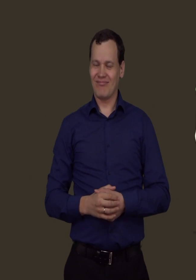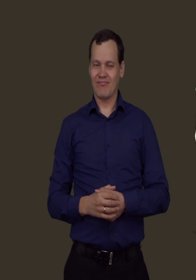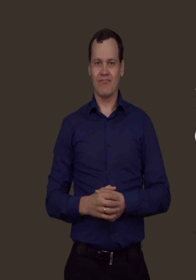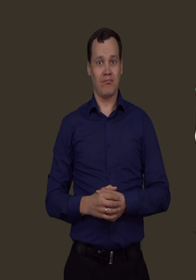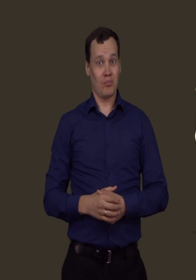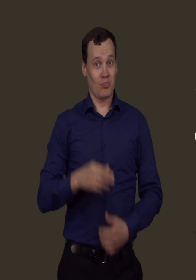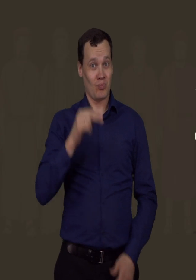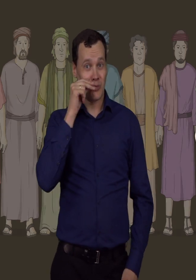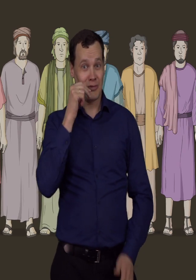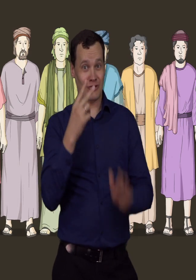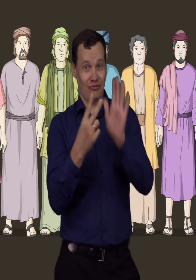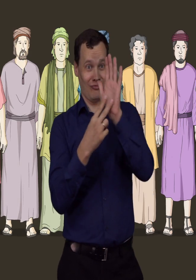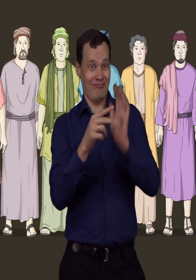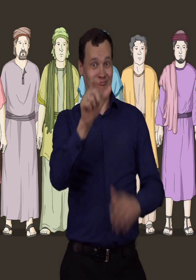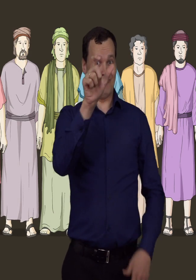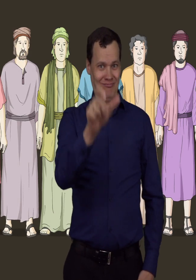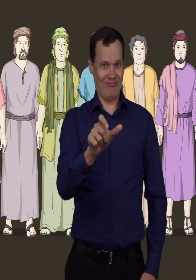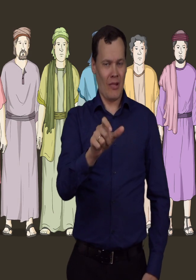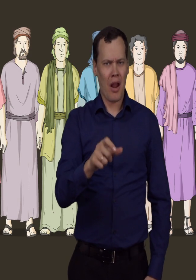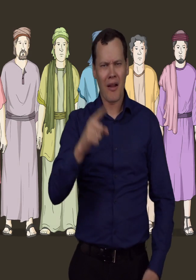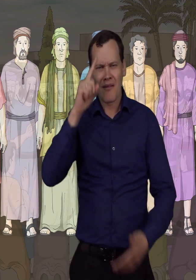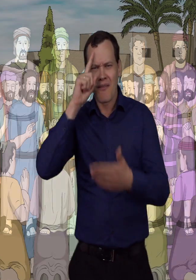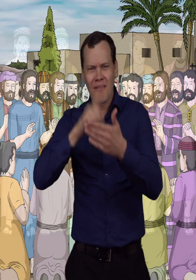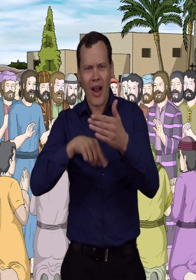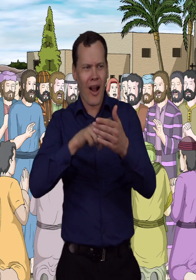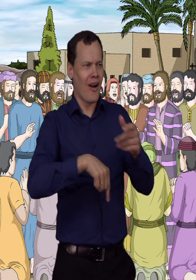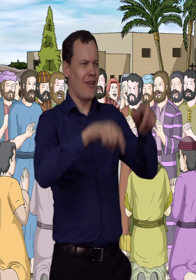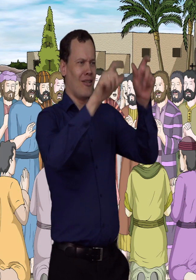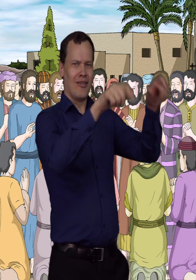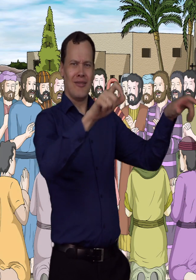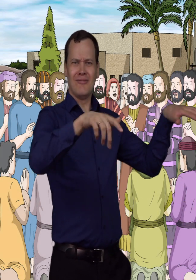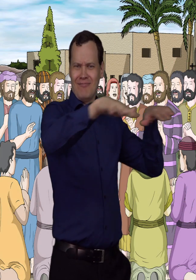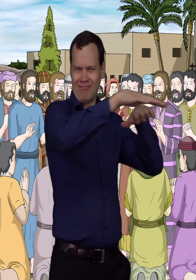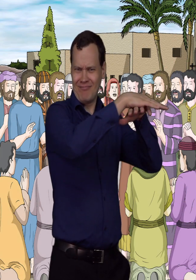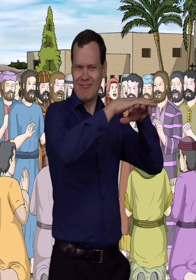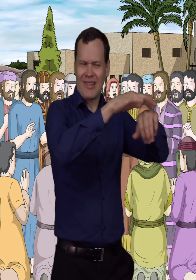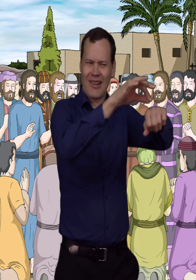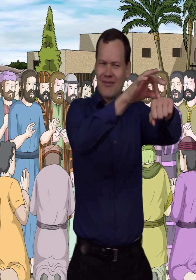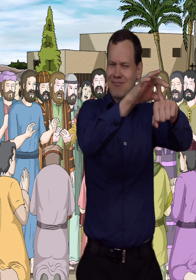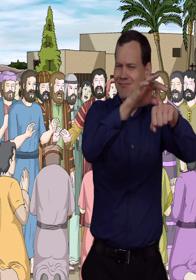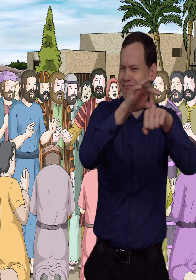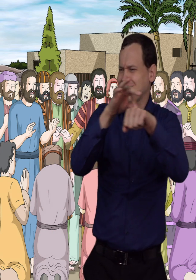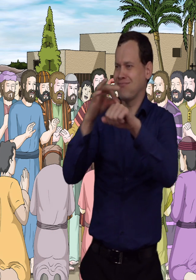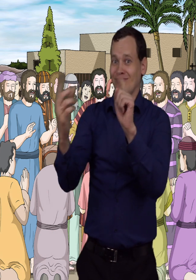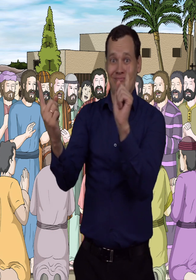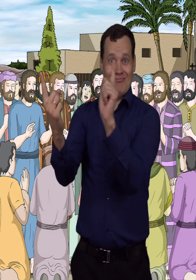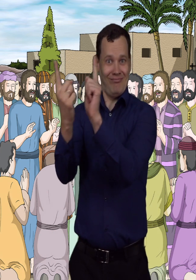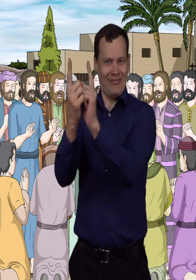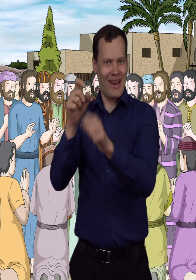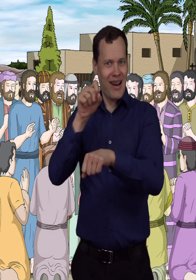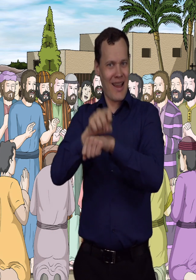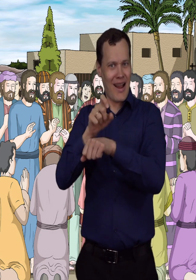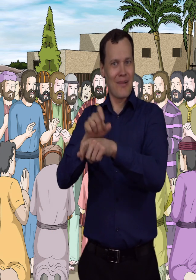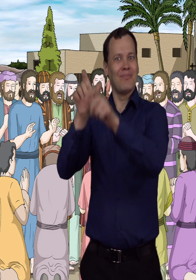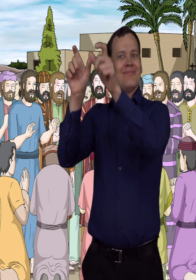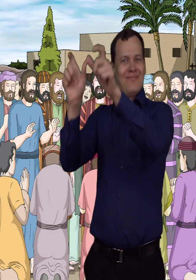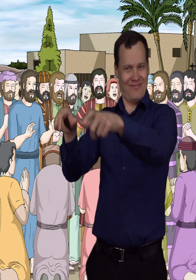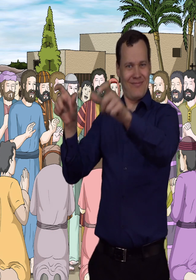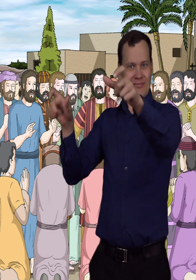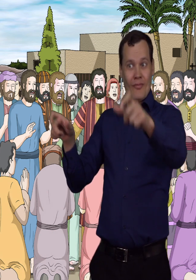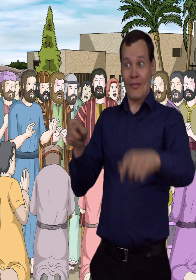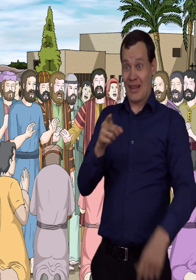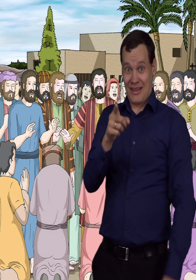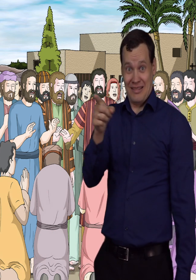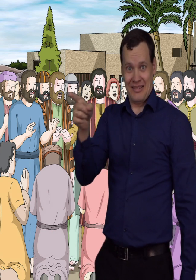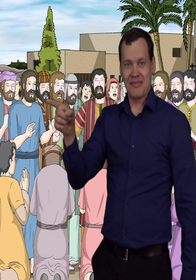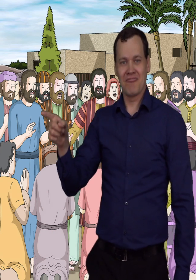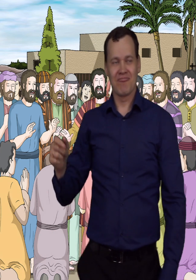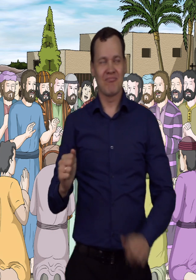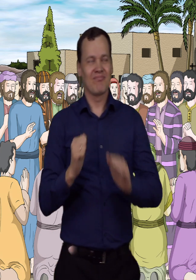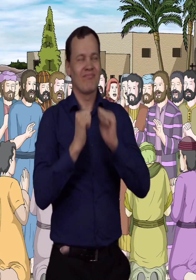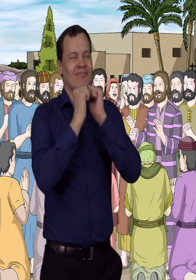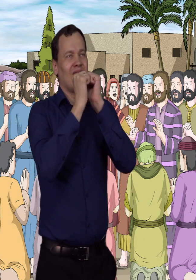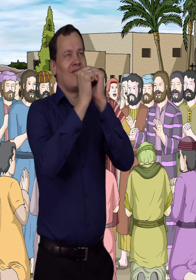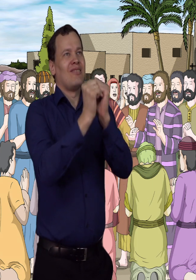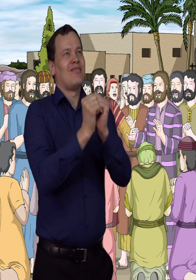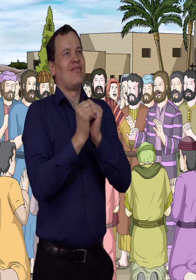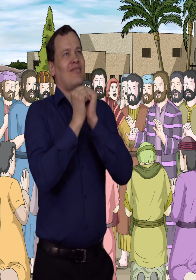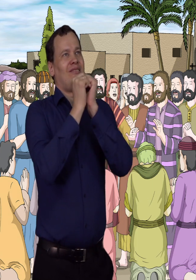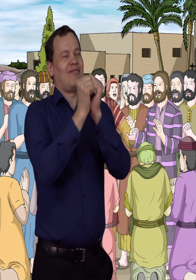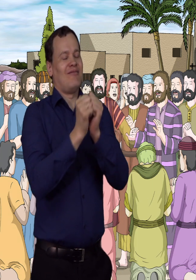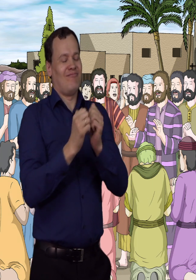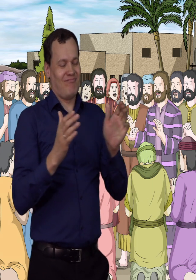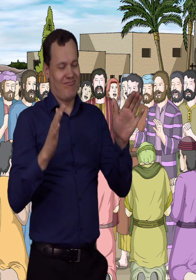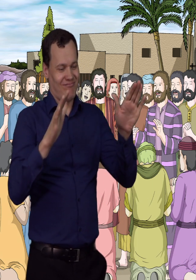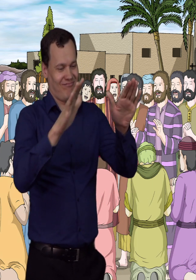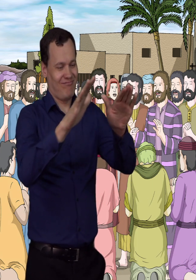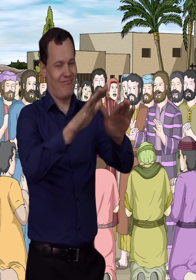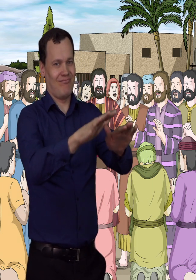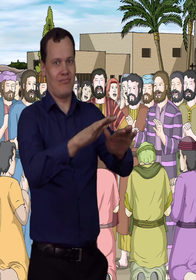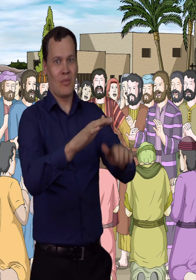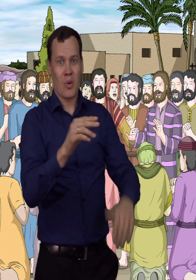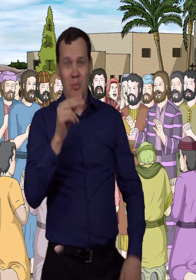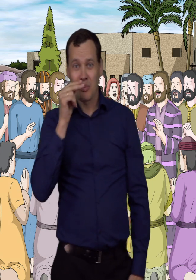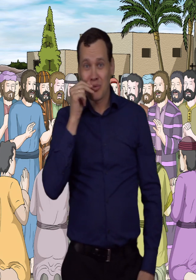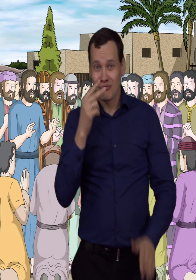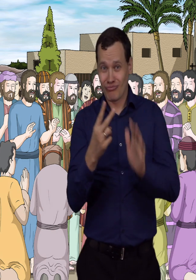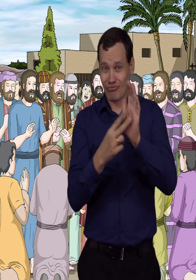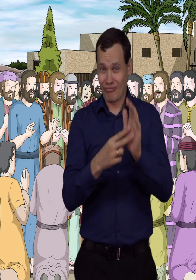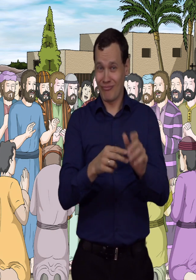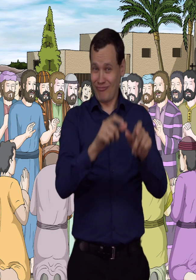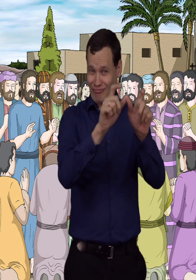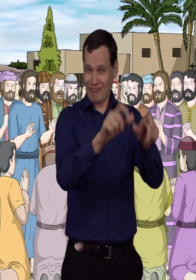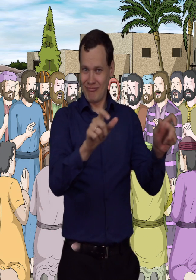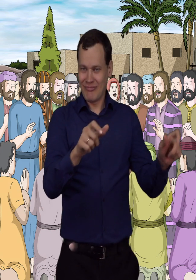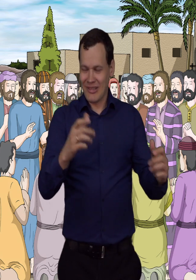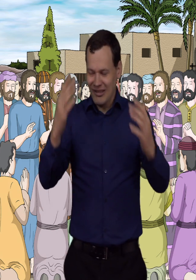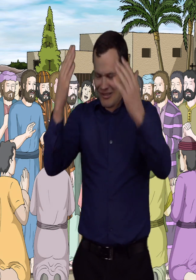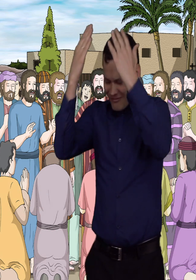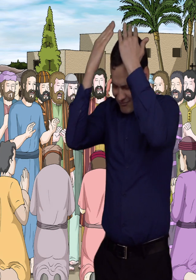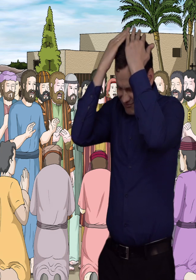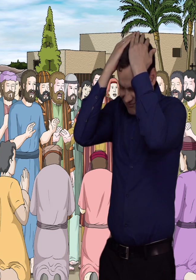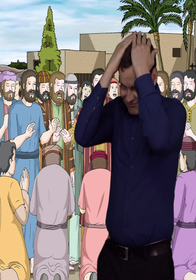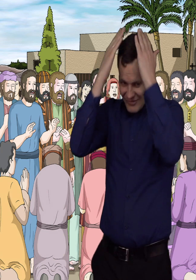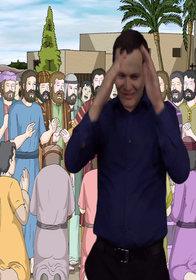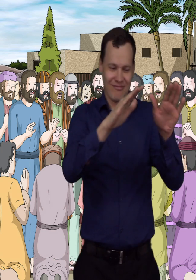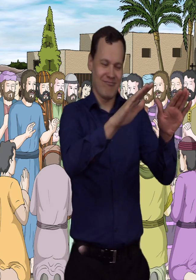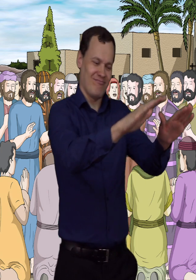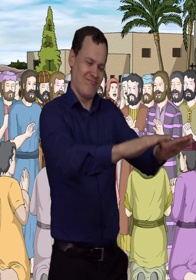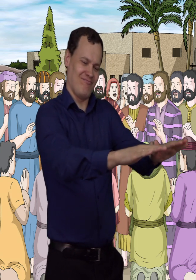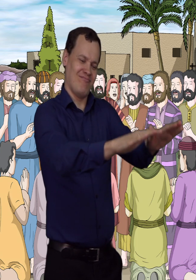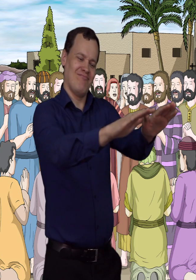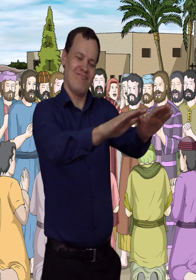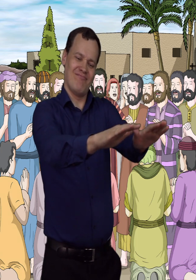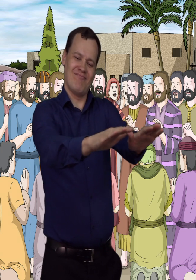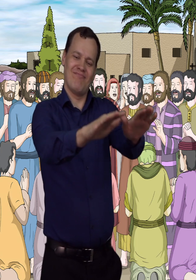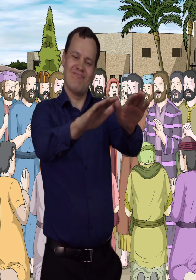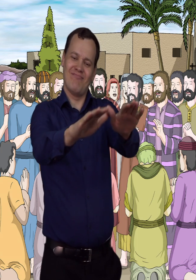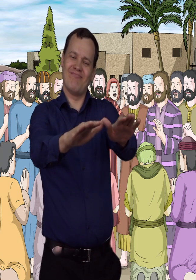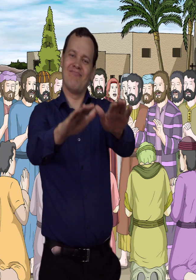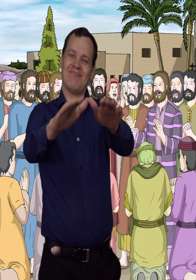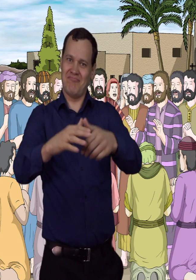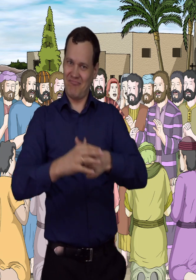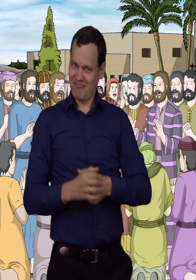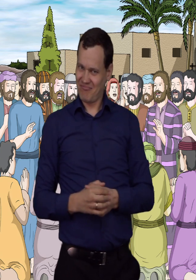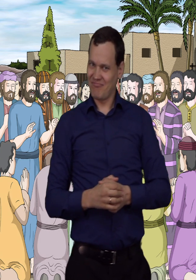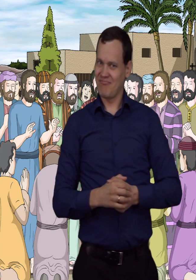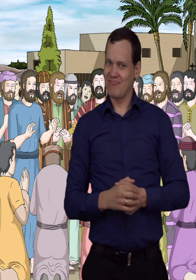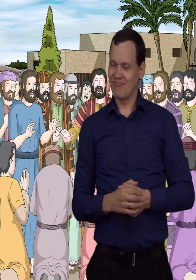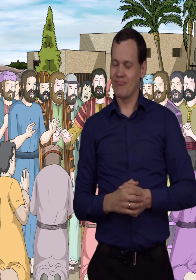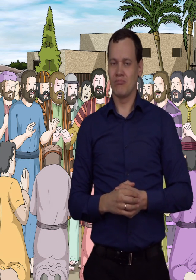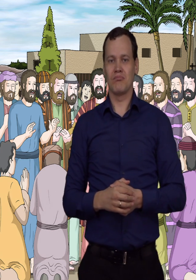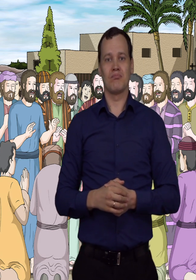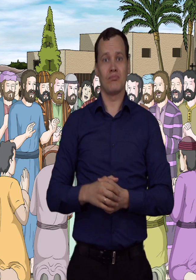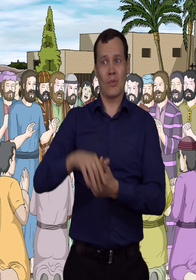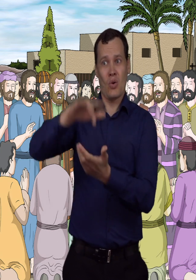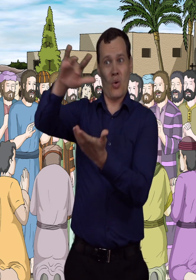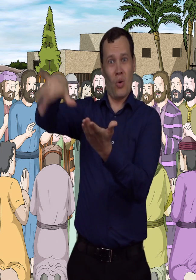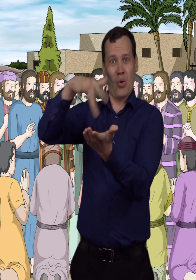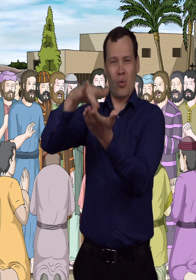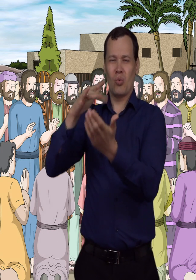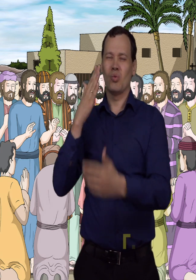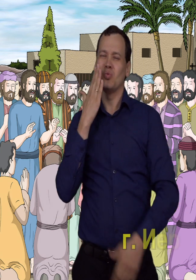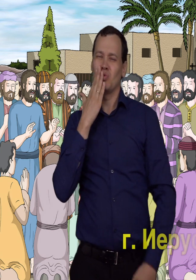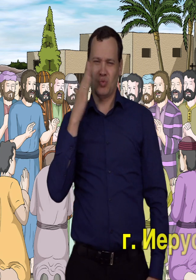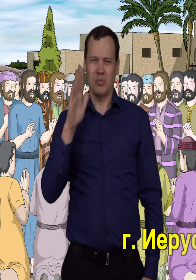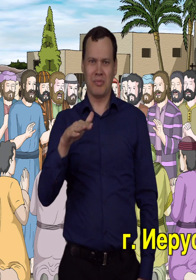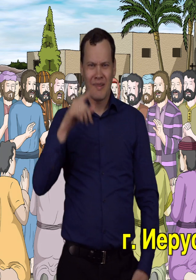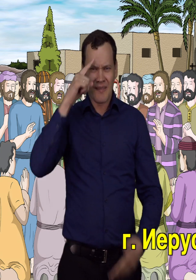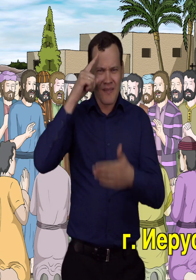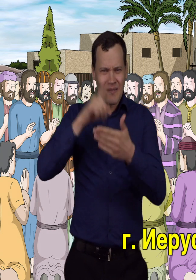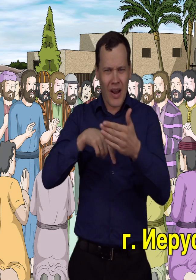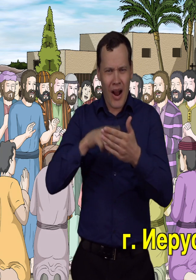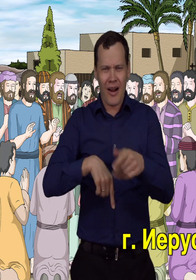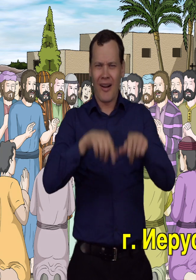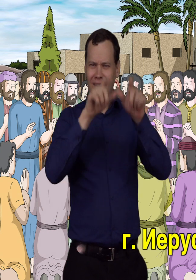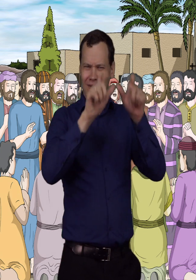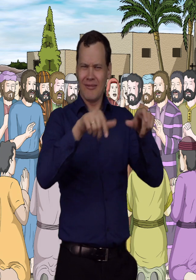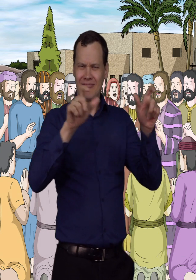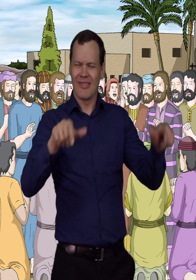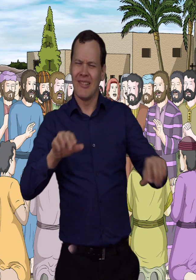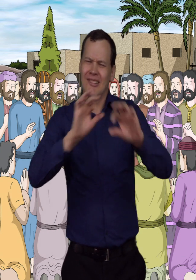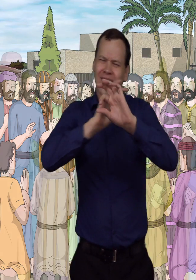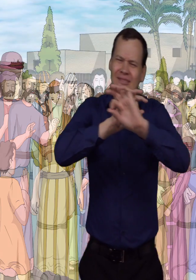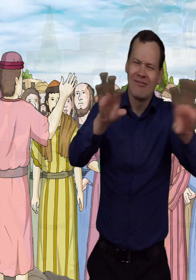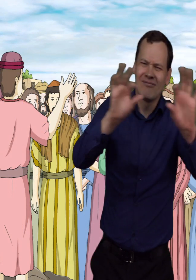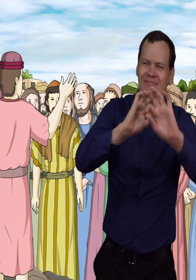They presented these seven to the apostles, who prayed and laid their hands on them.